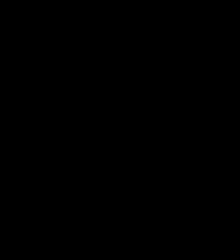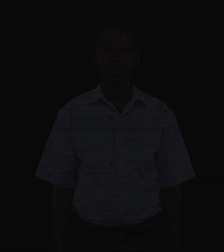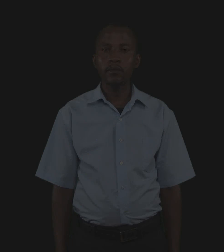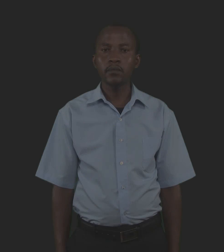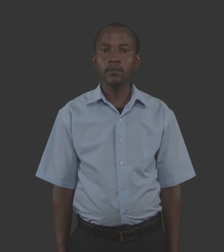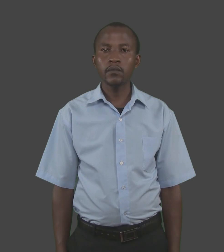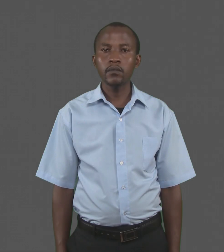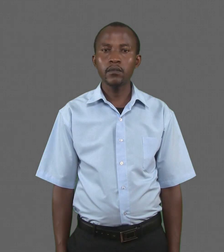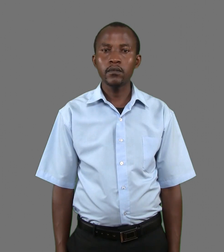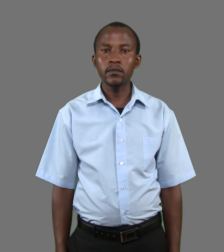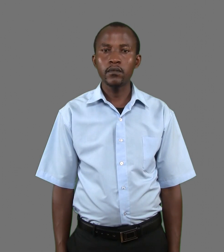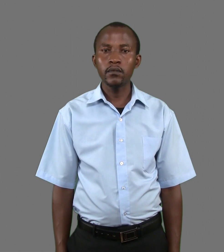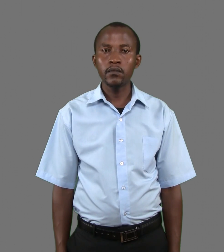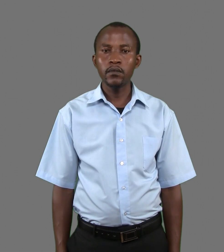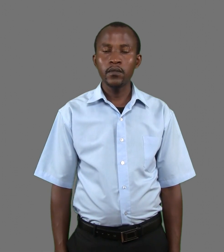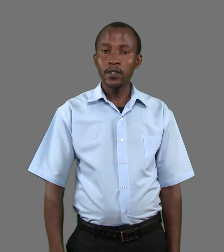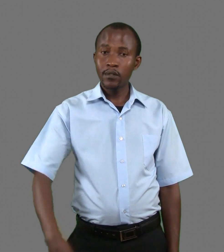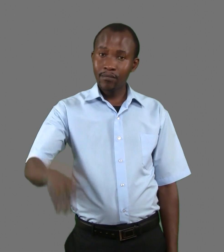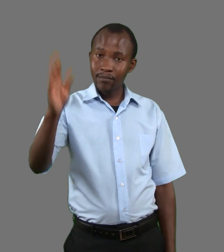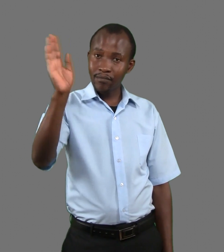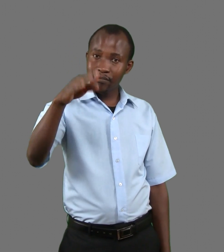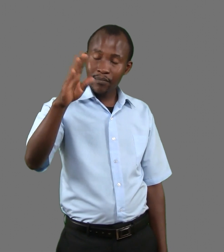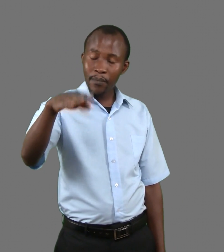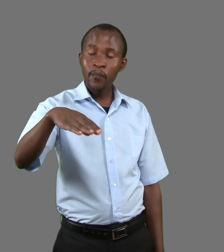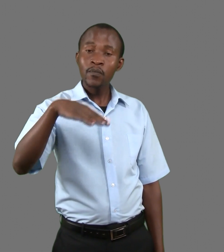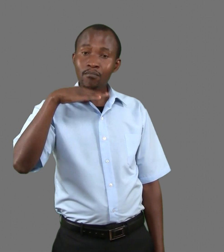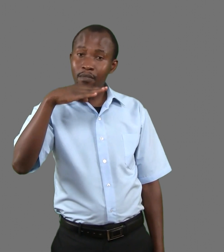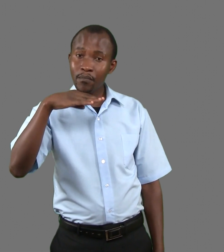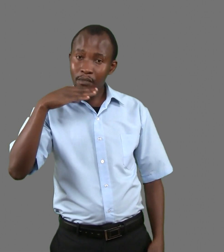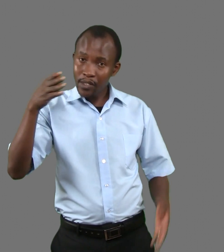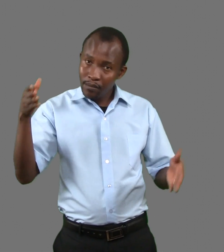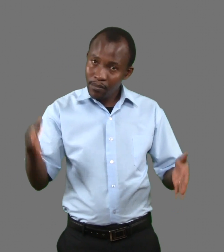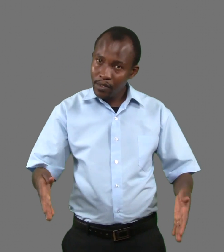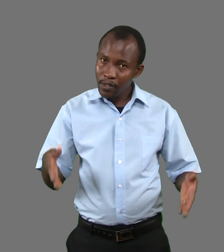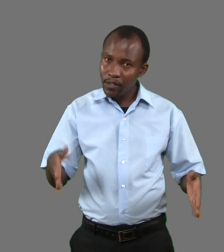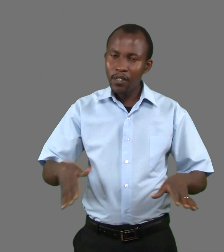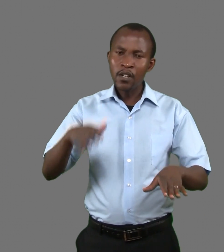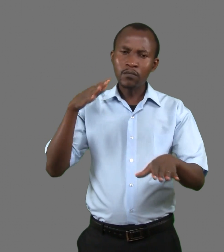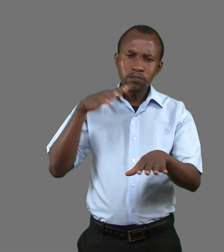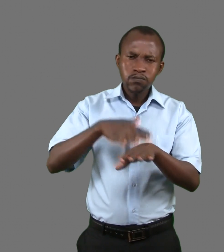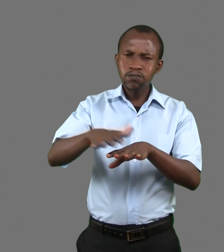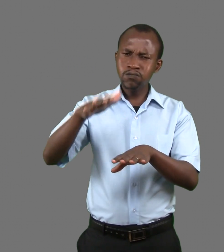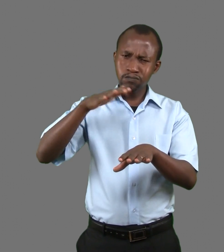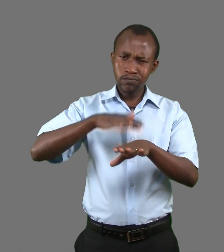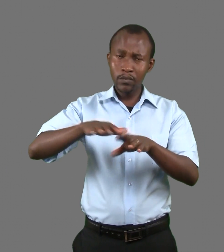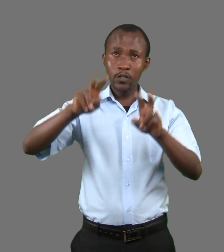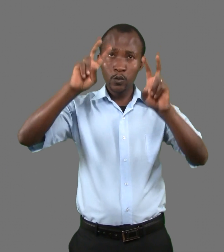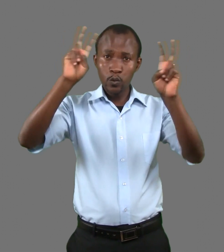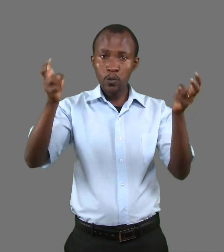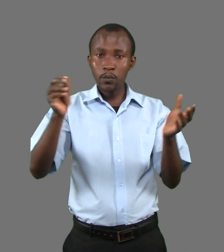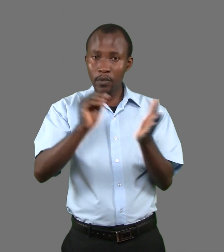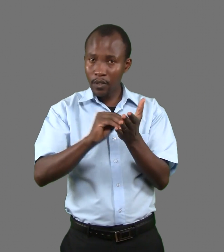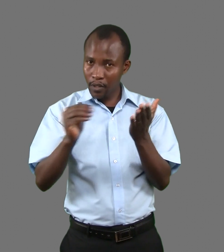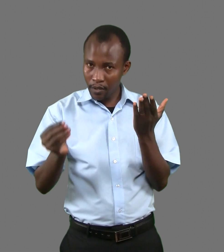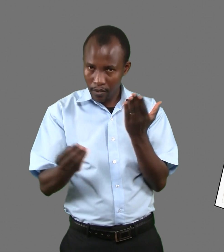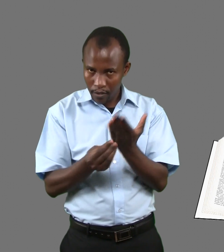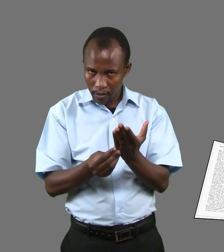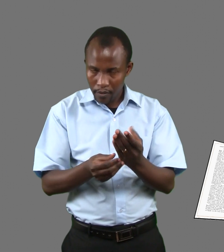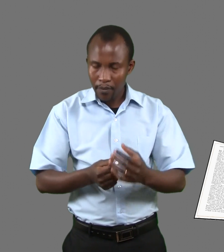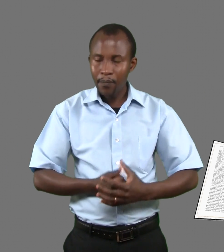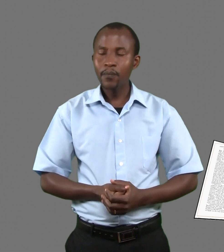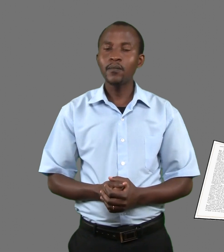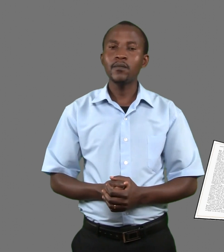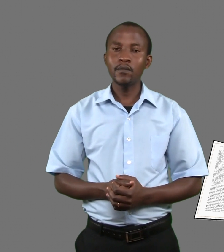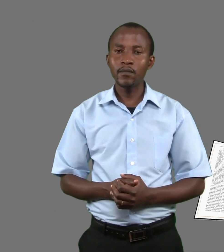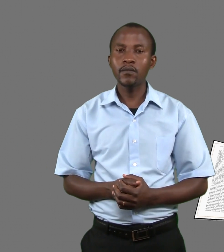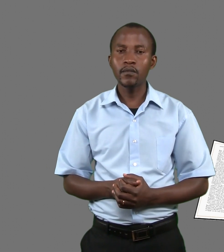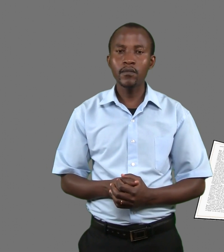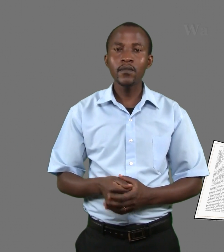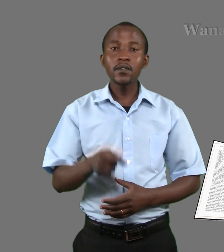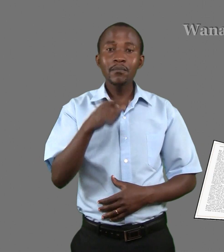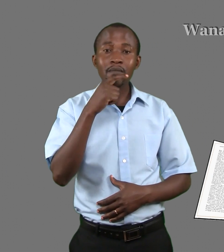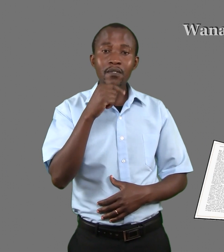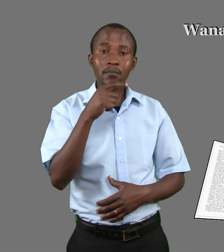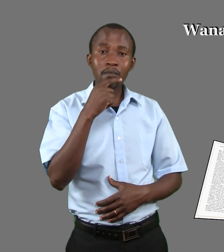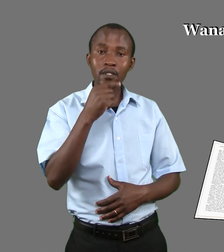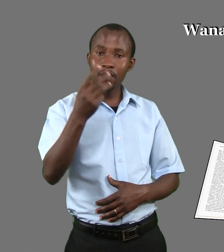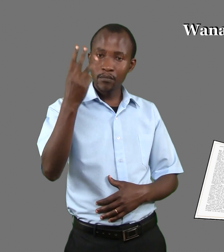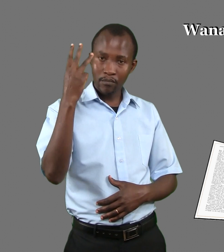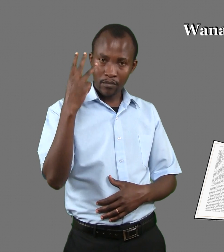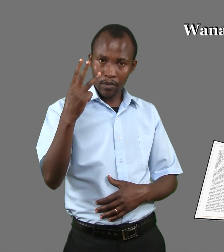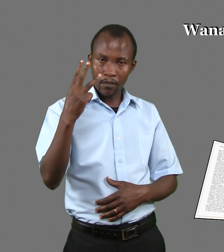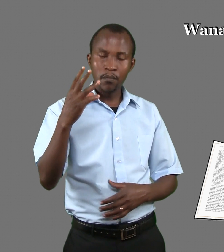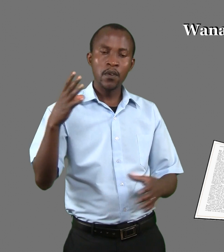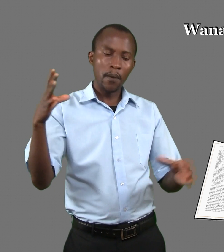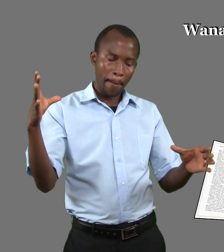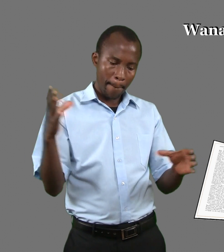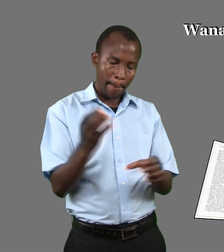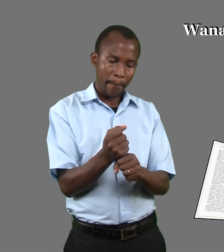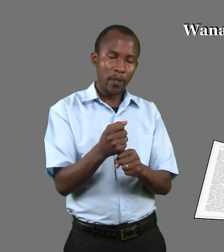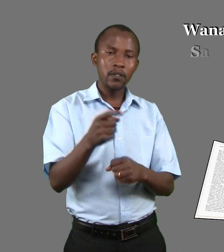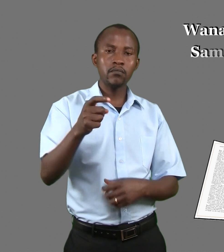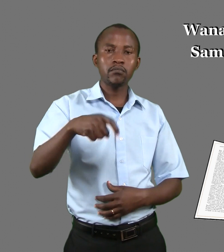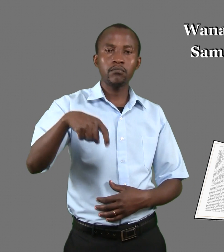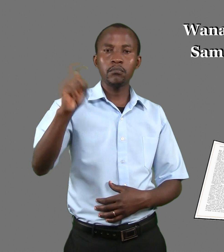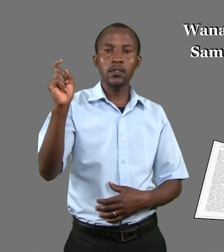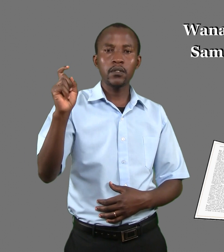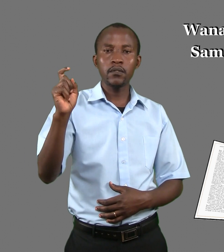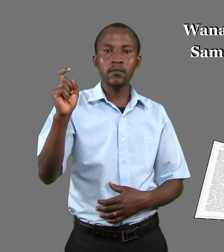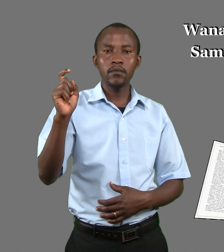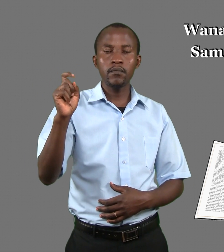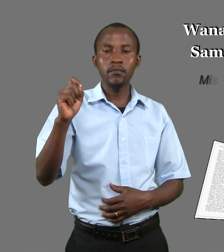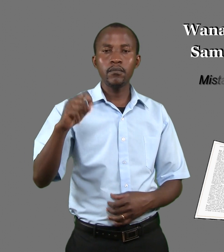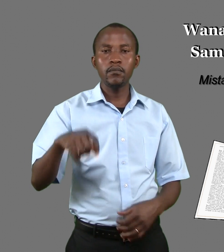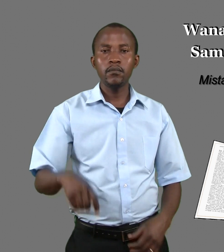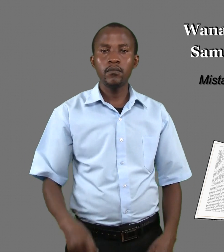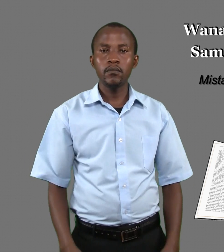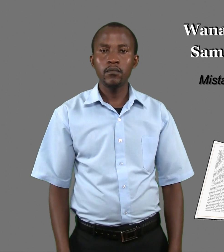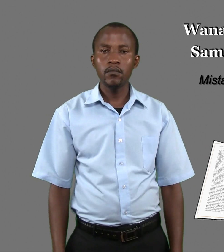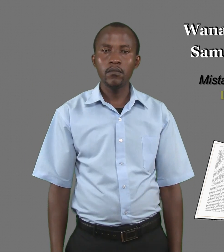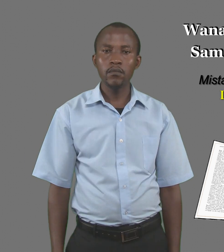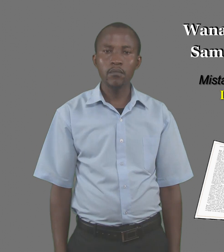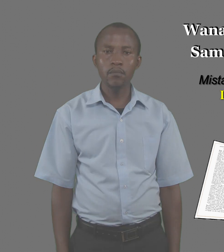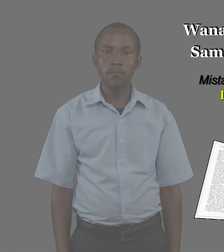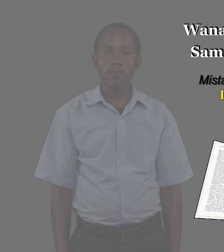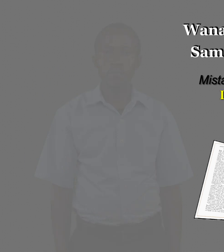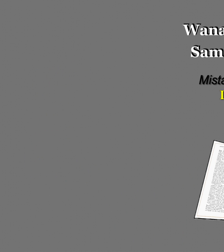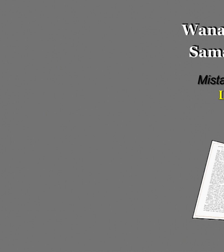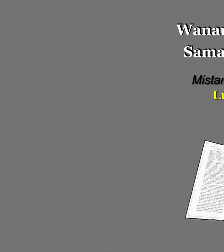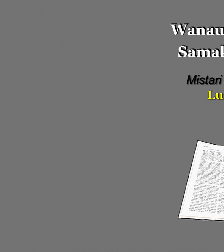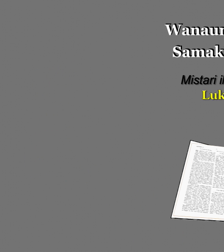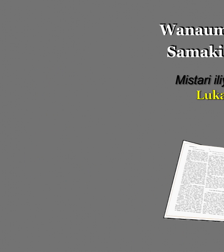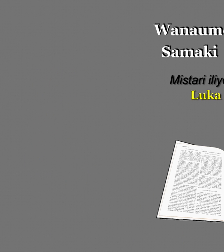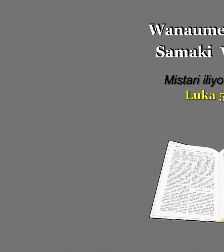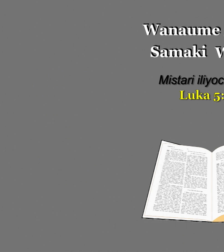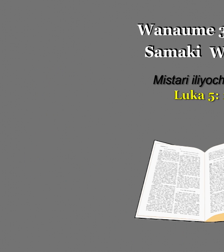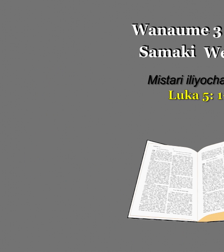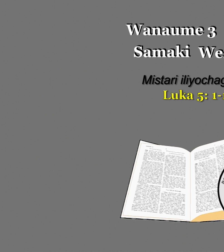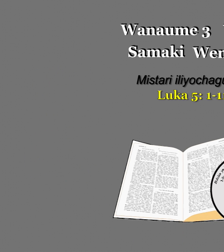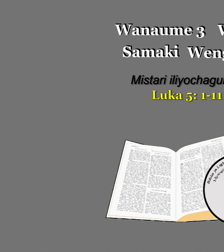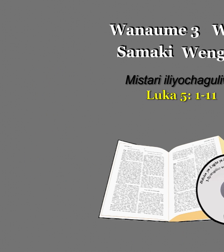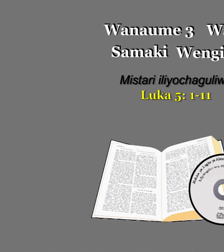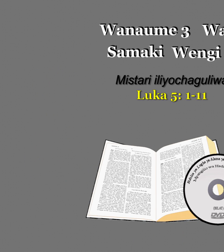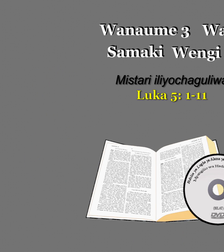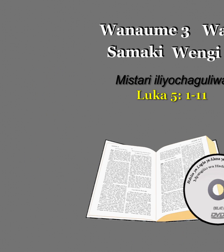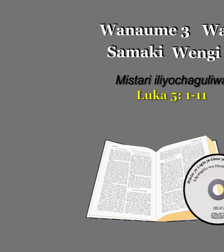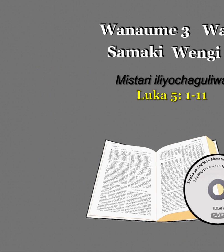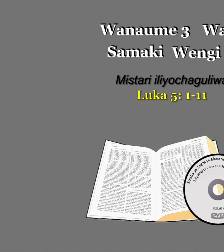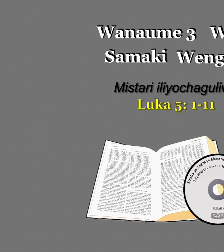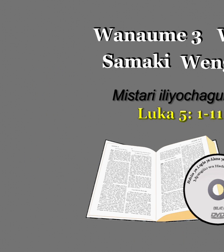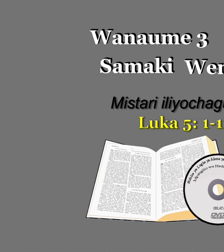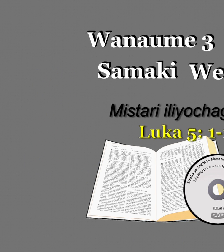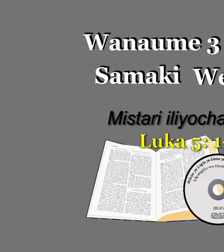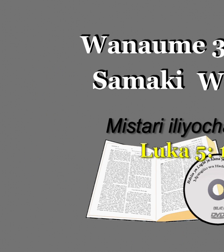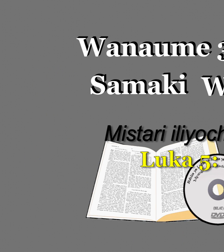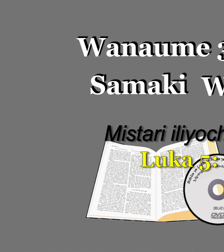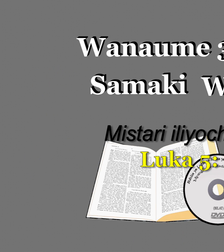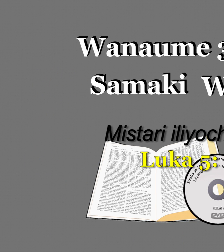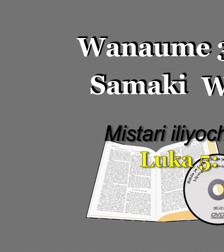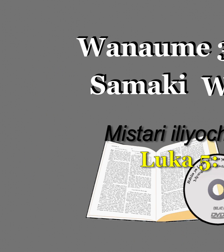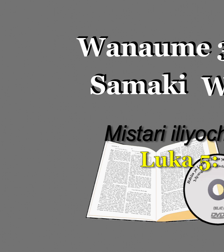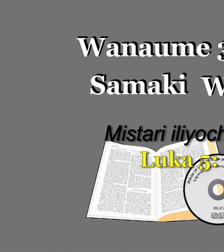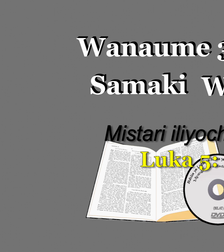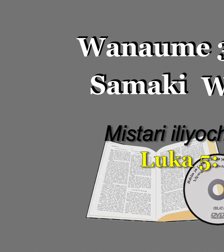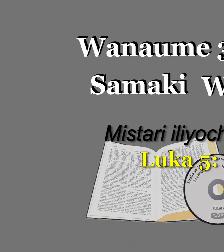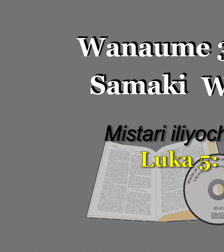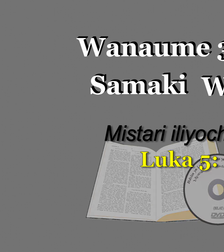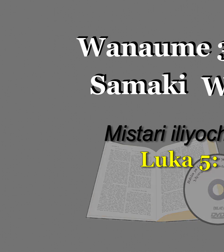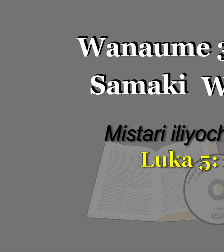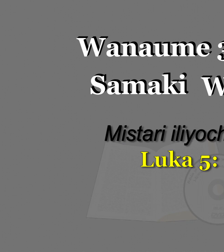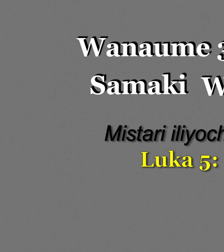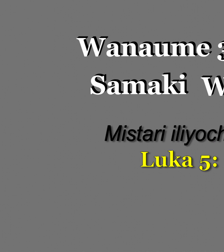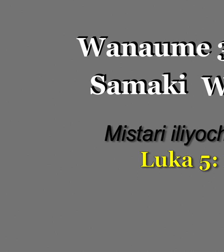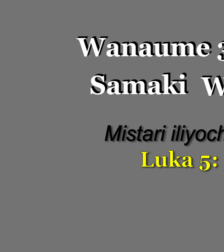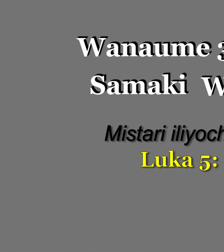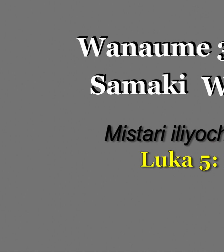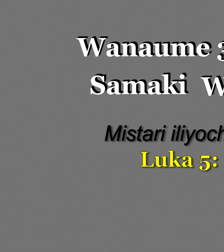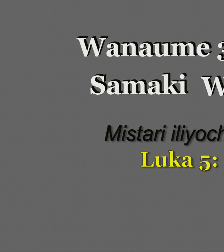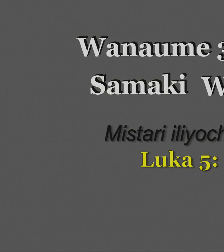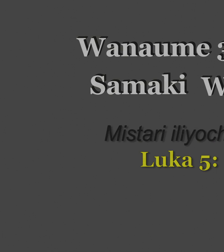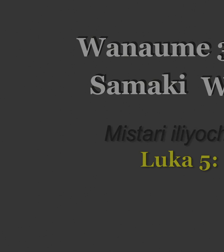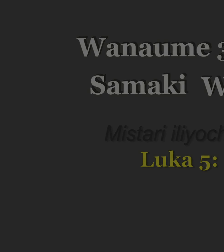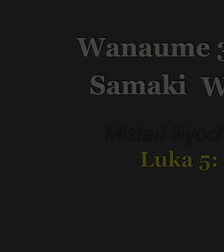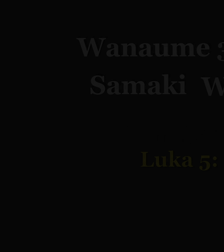Three men catch many fish